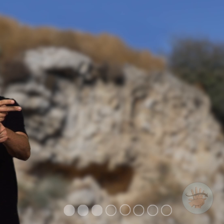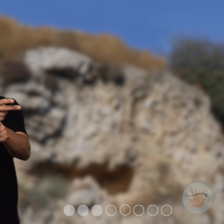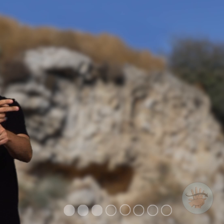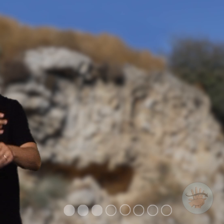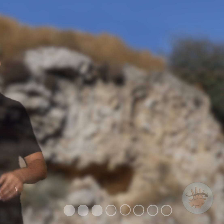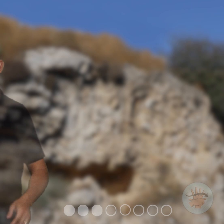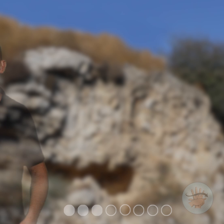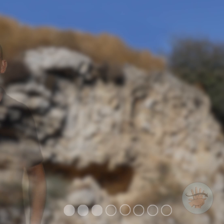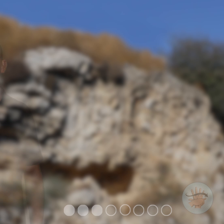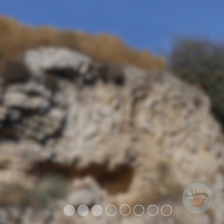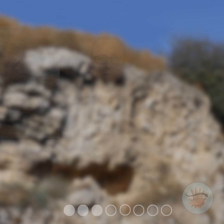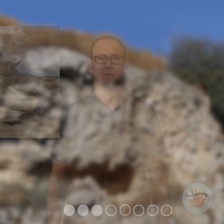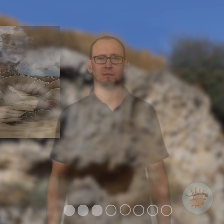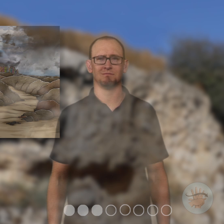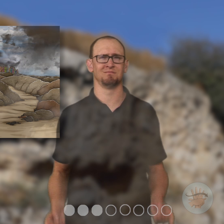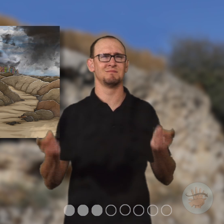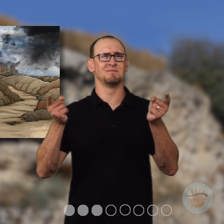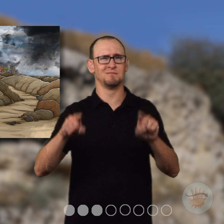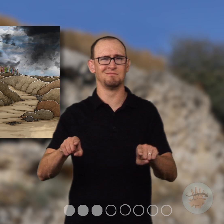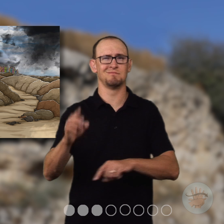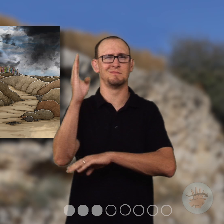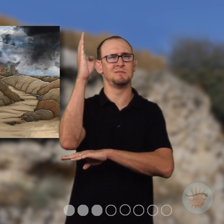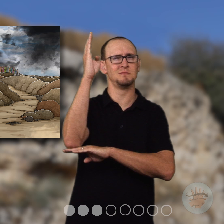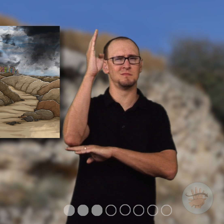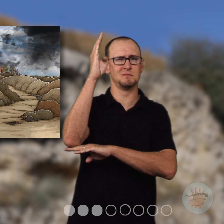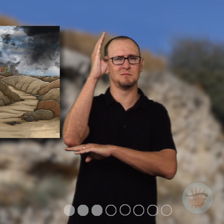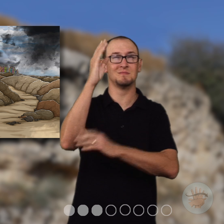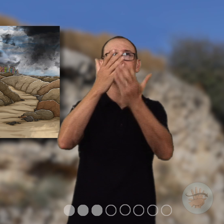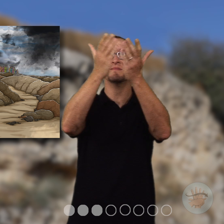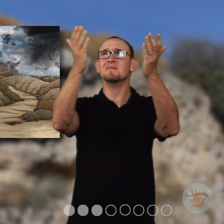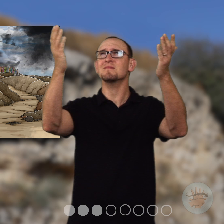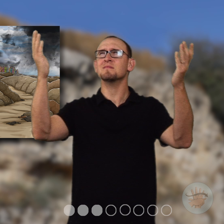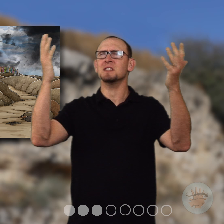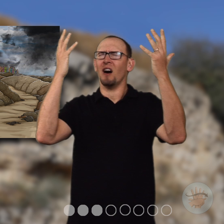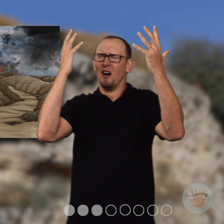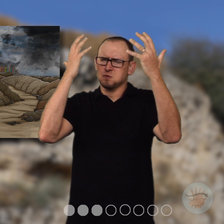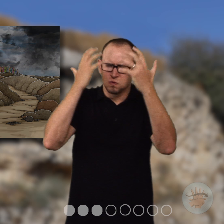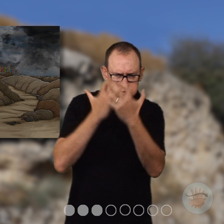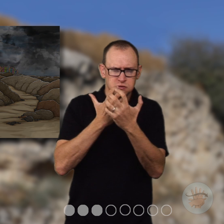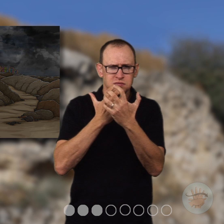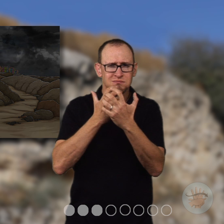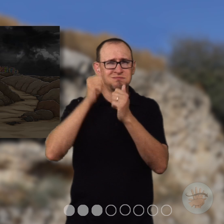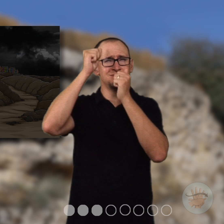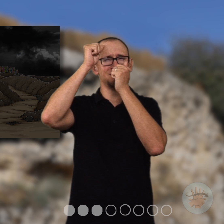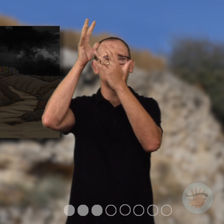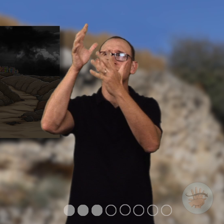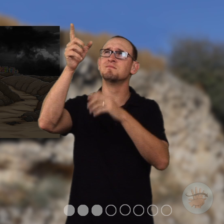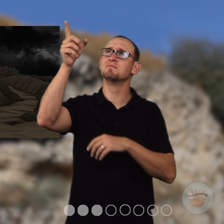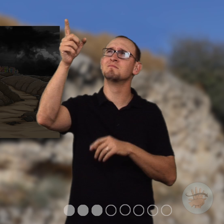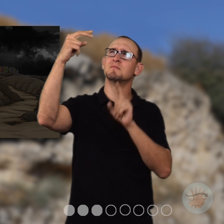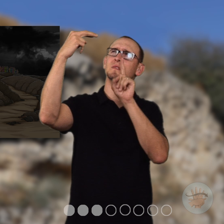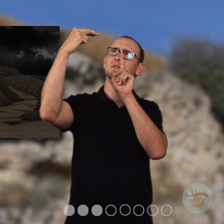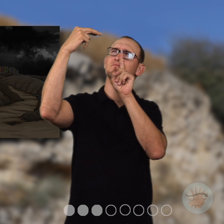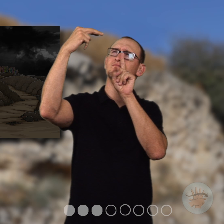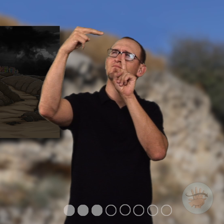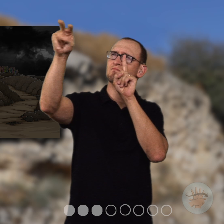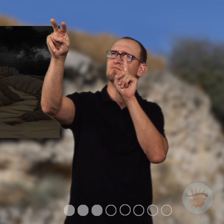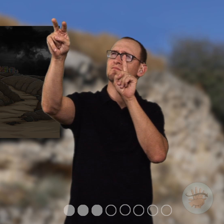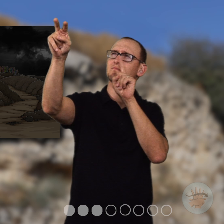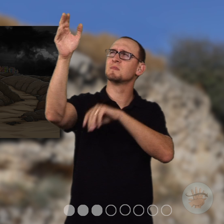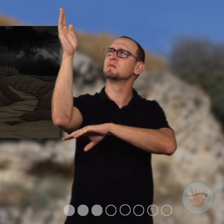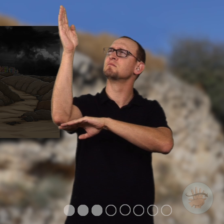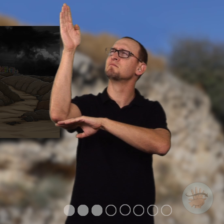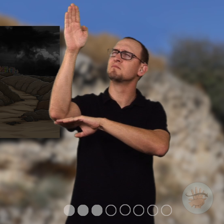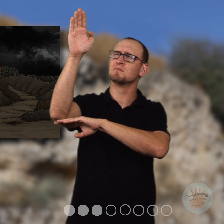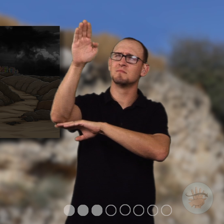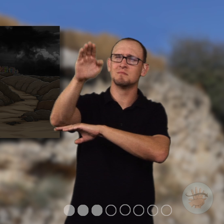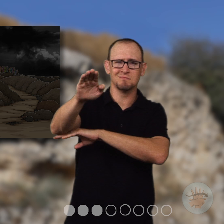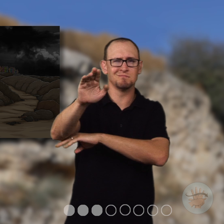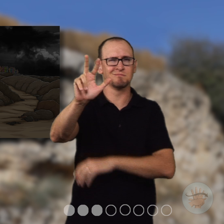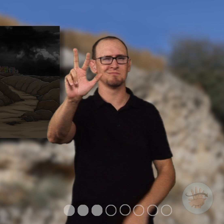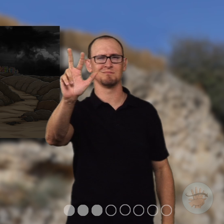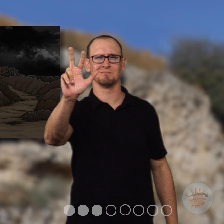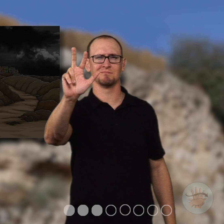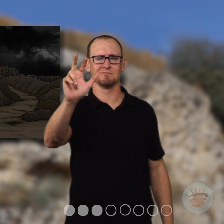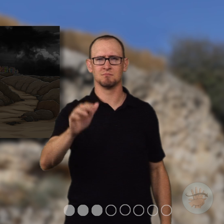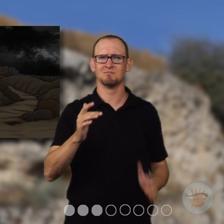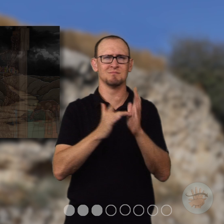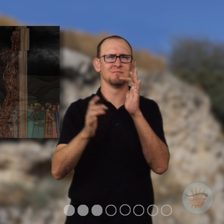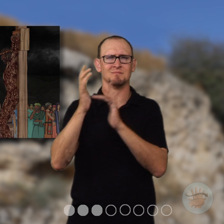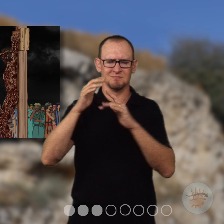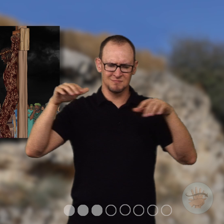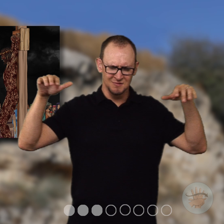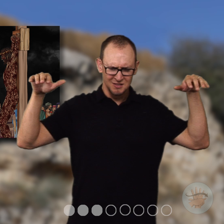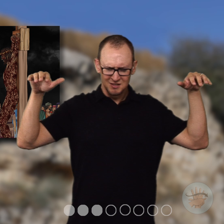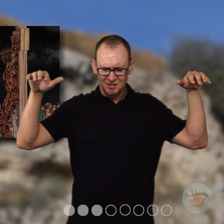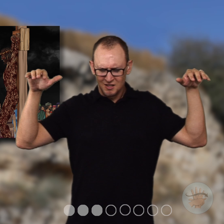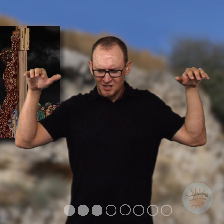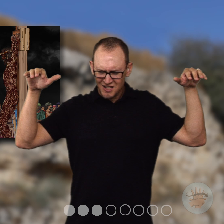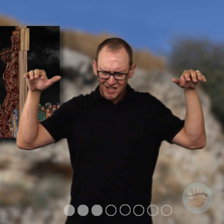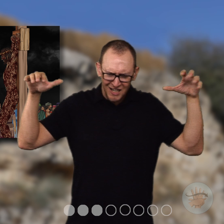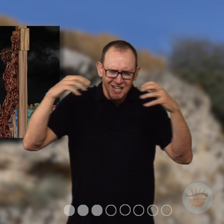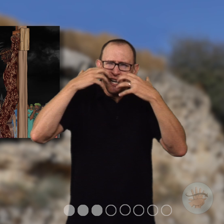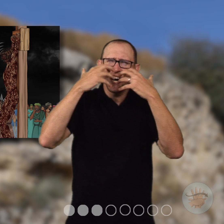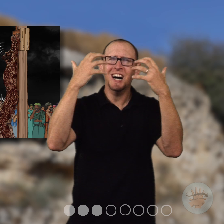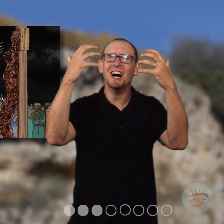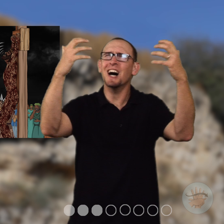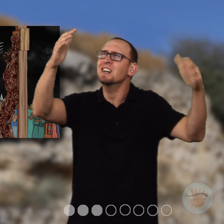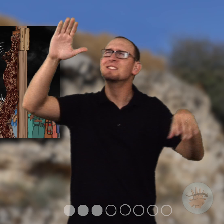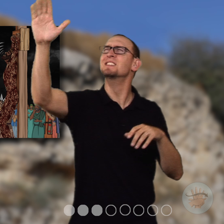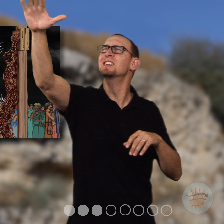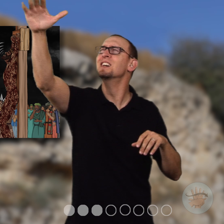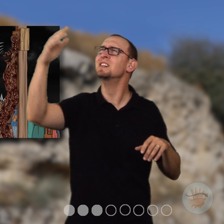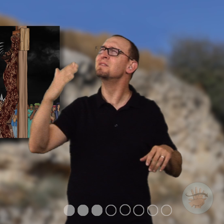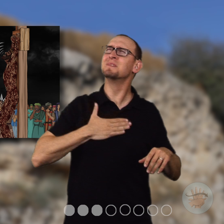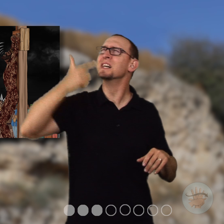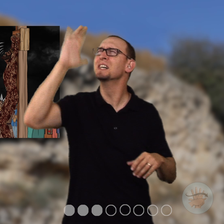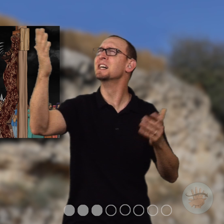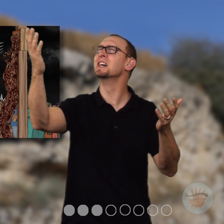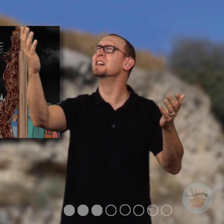From the sixth hour until the ninth hour darkness came over all the land.